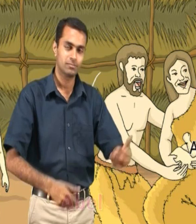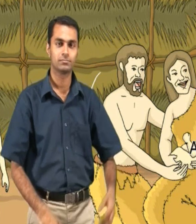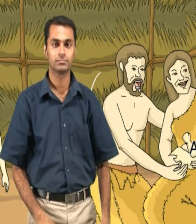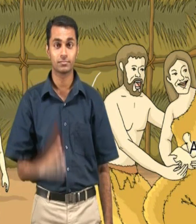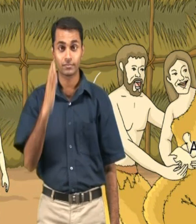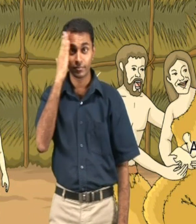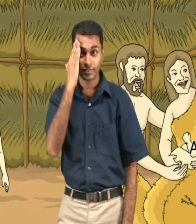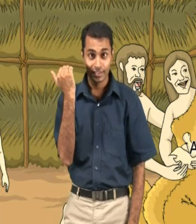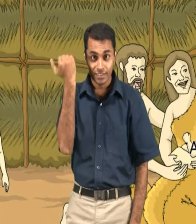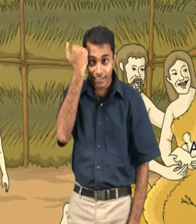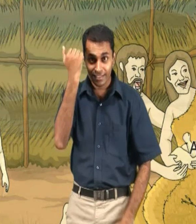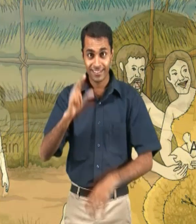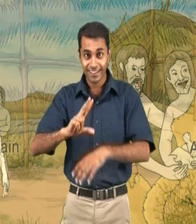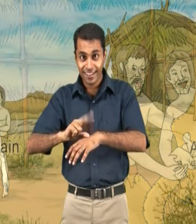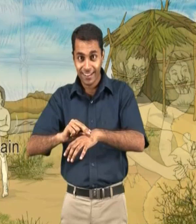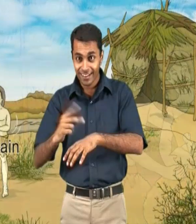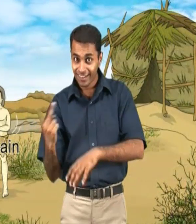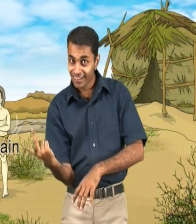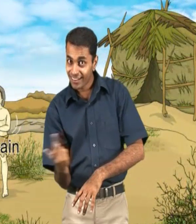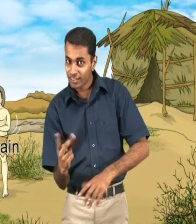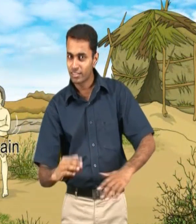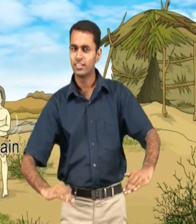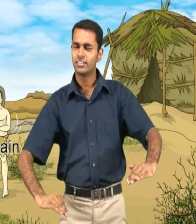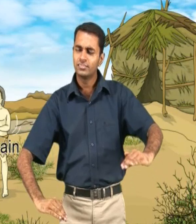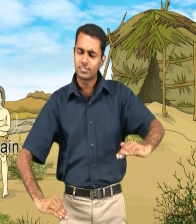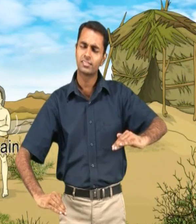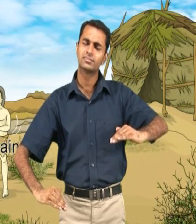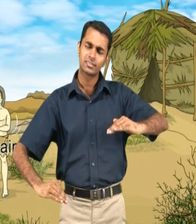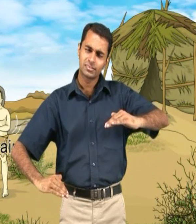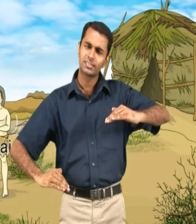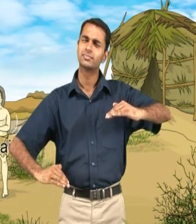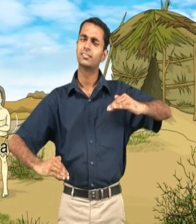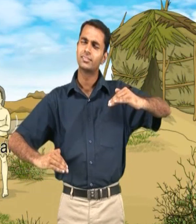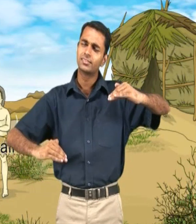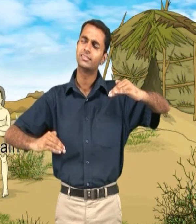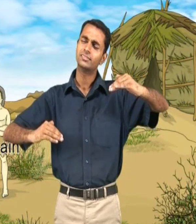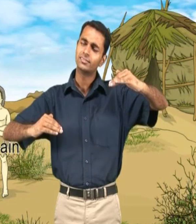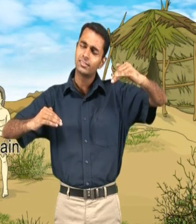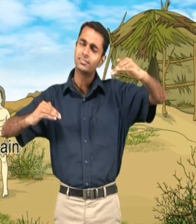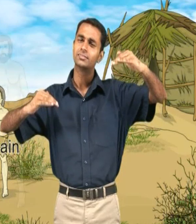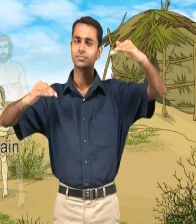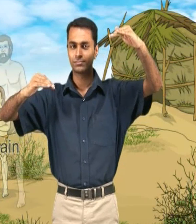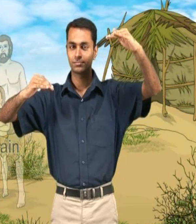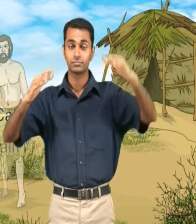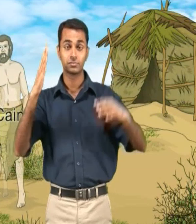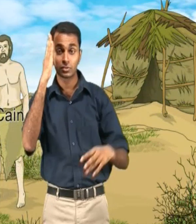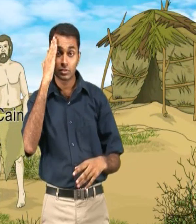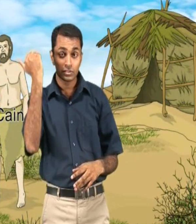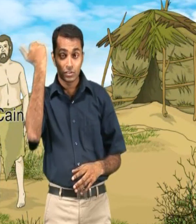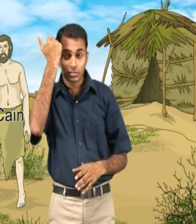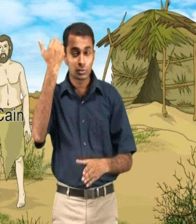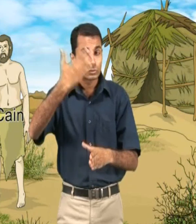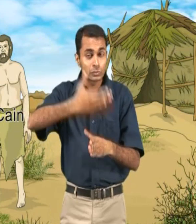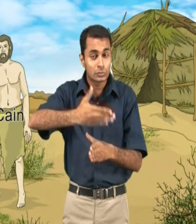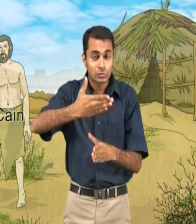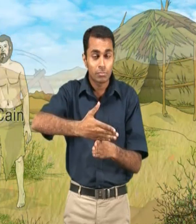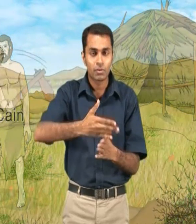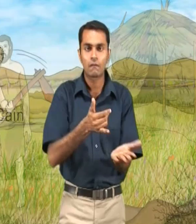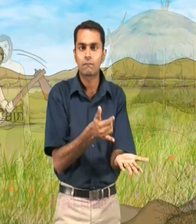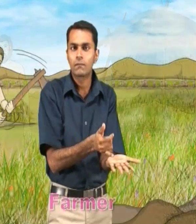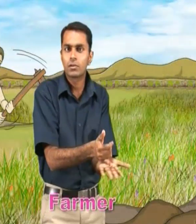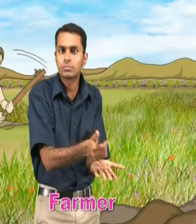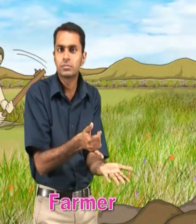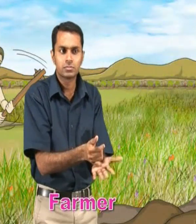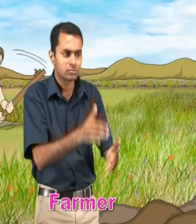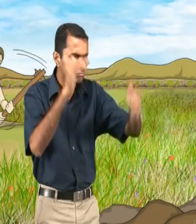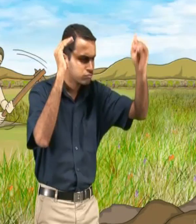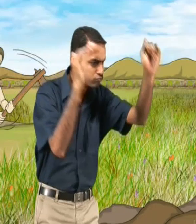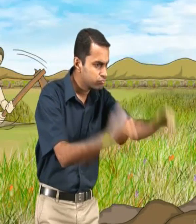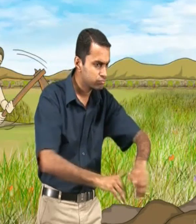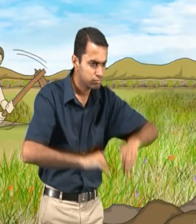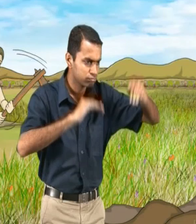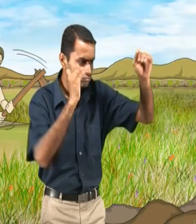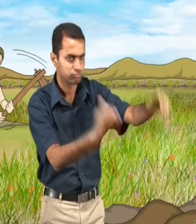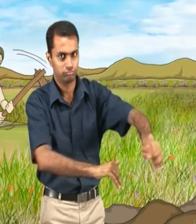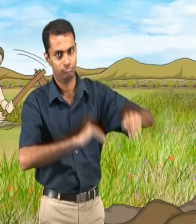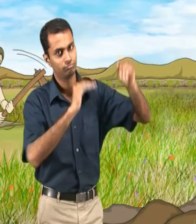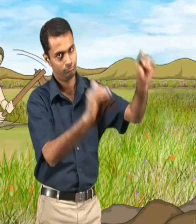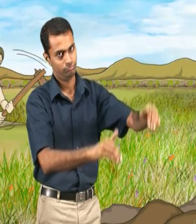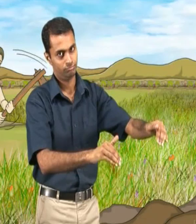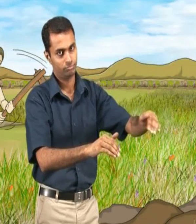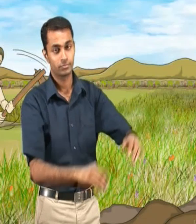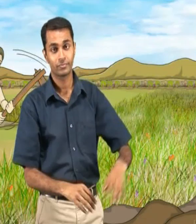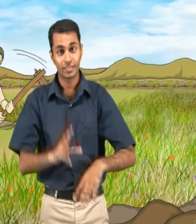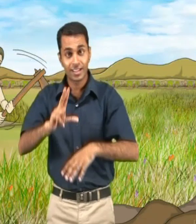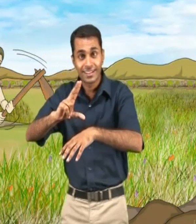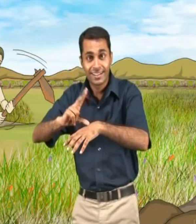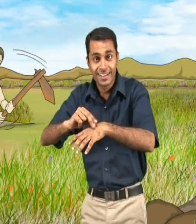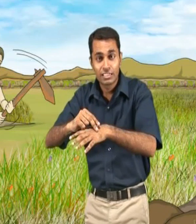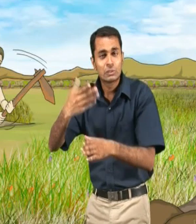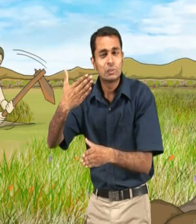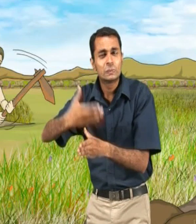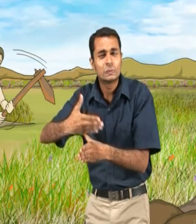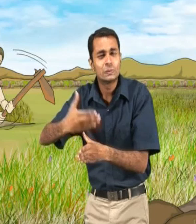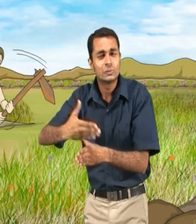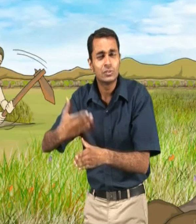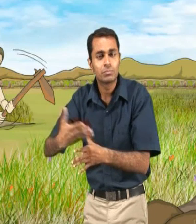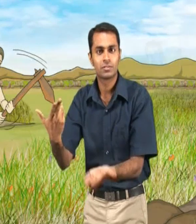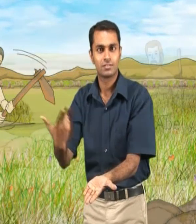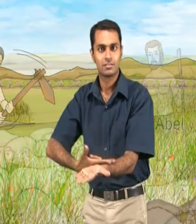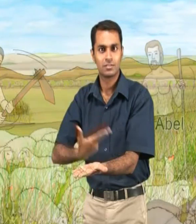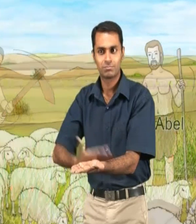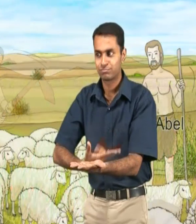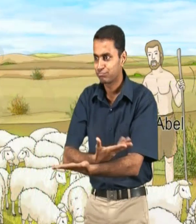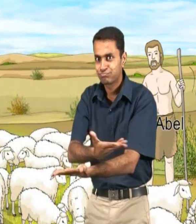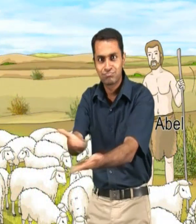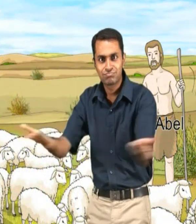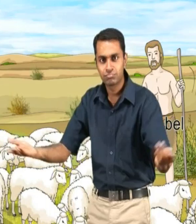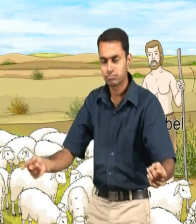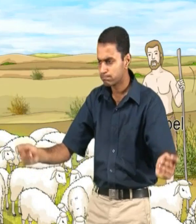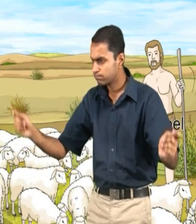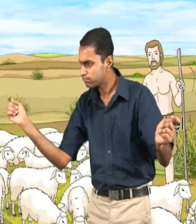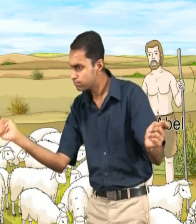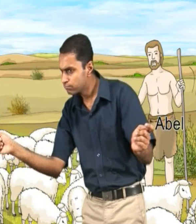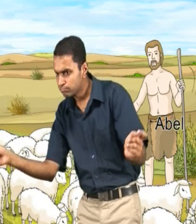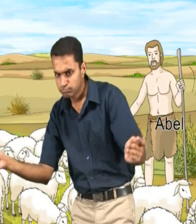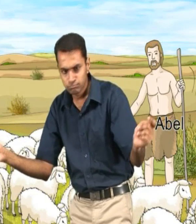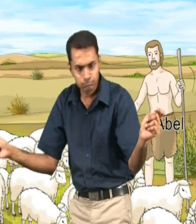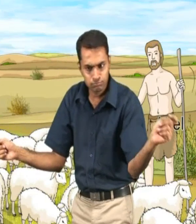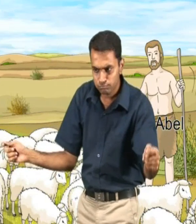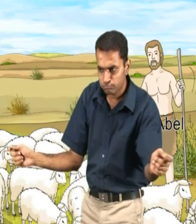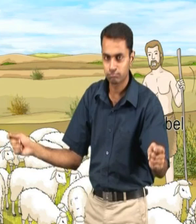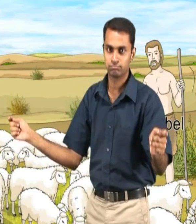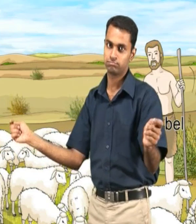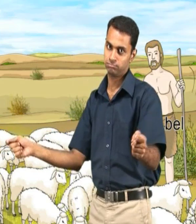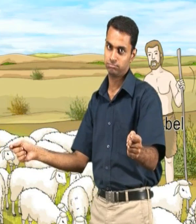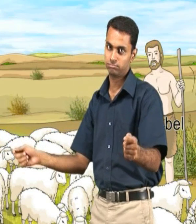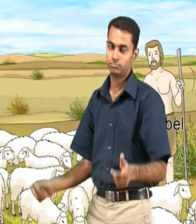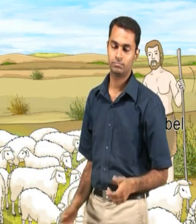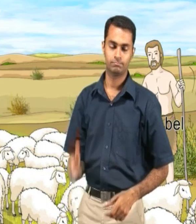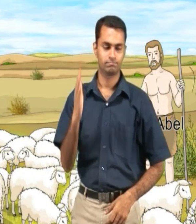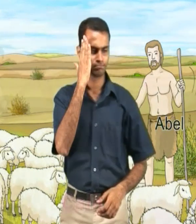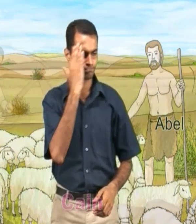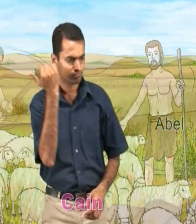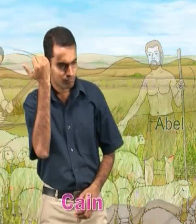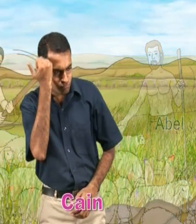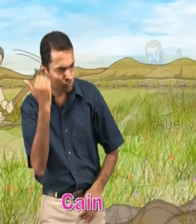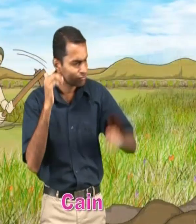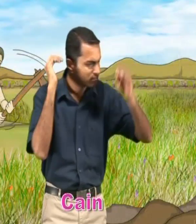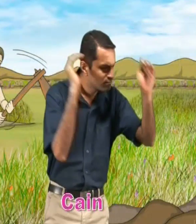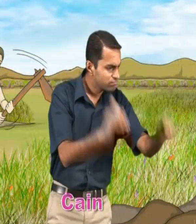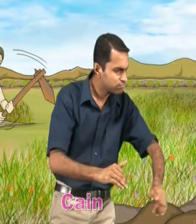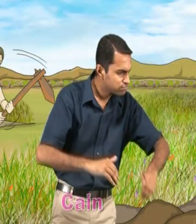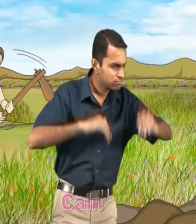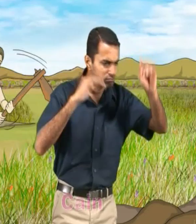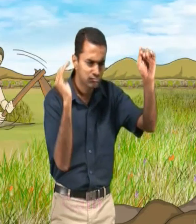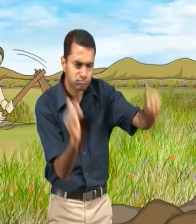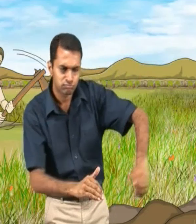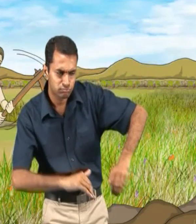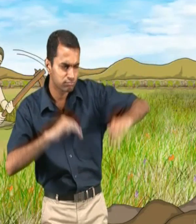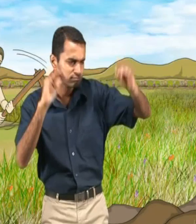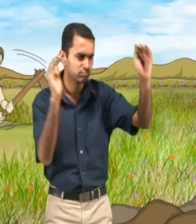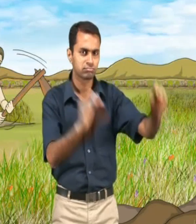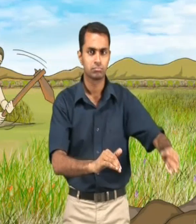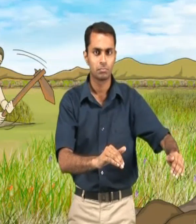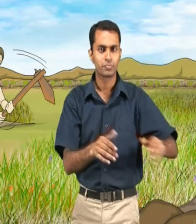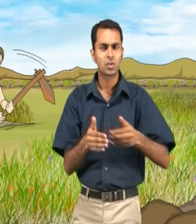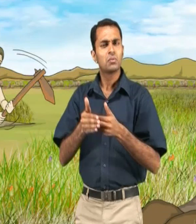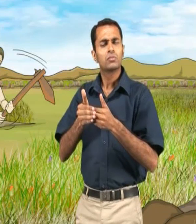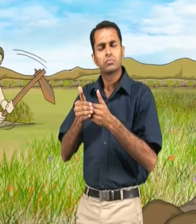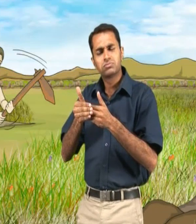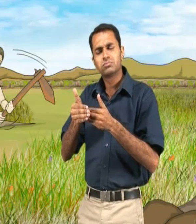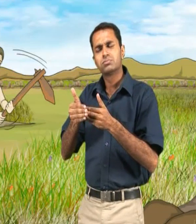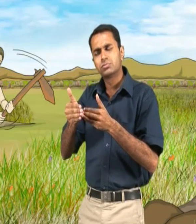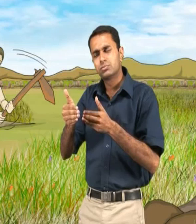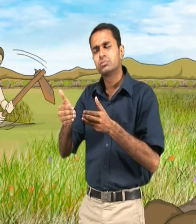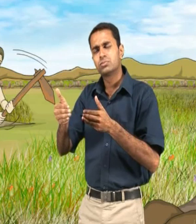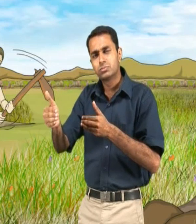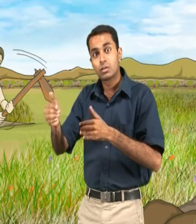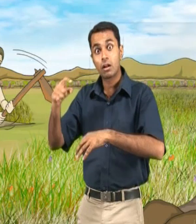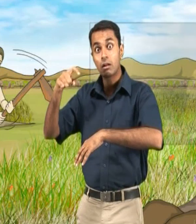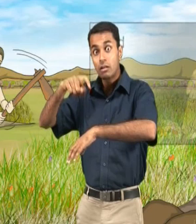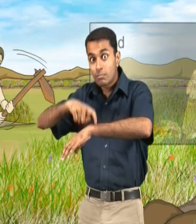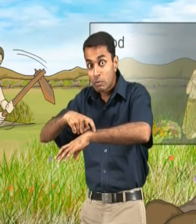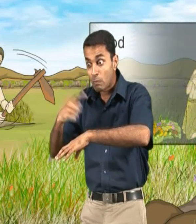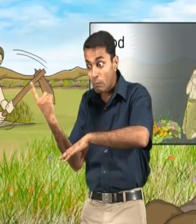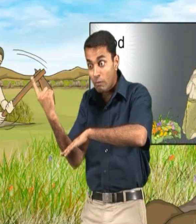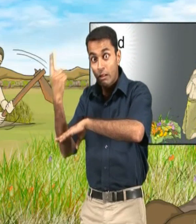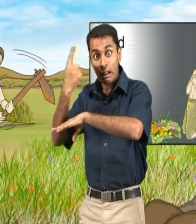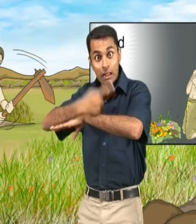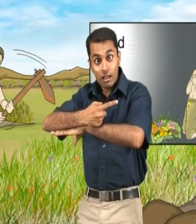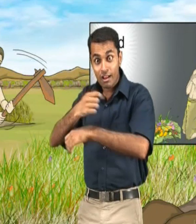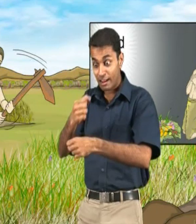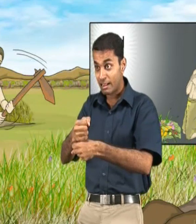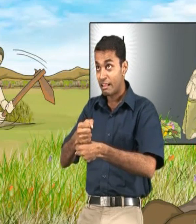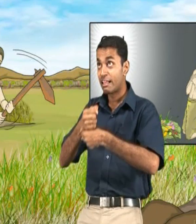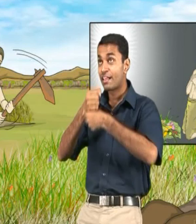Now Abel was a keeper of sheep, while Cain was a tiller of the soil.